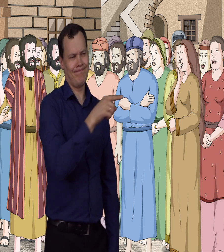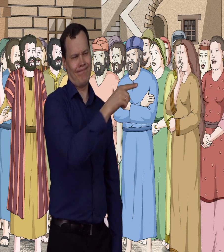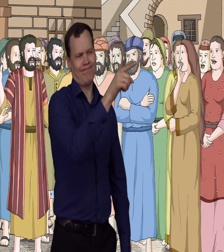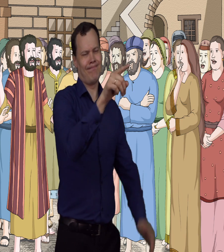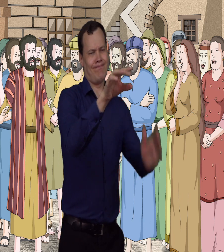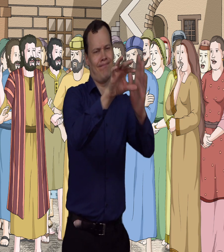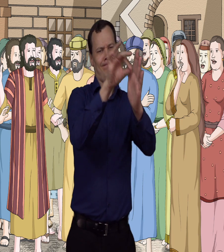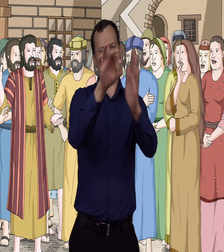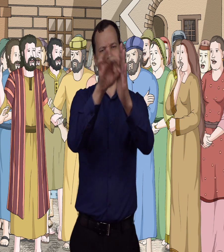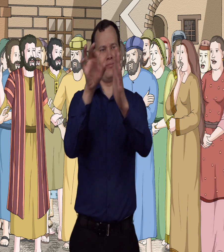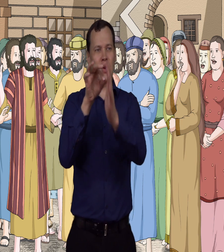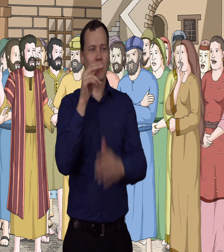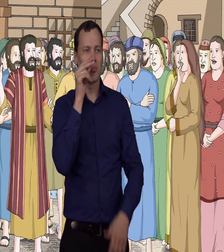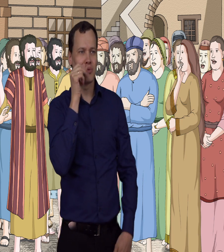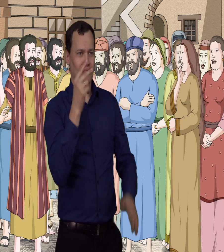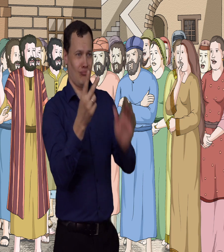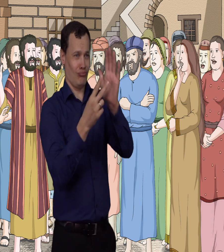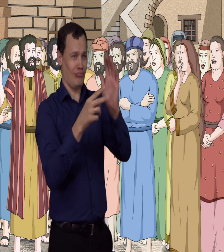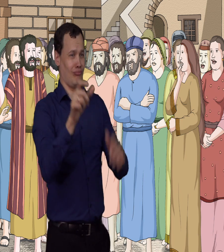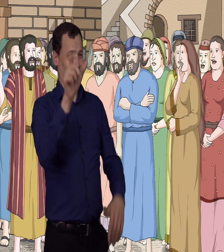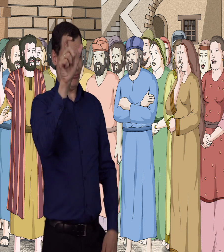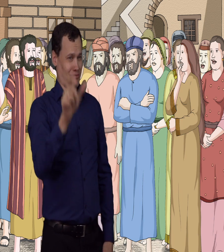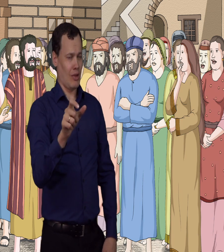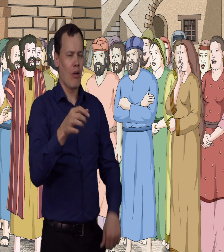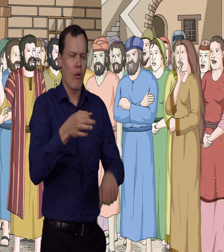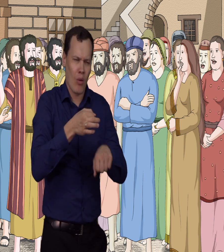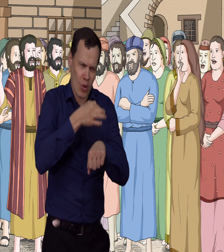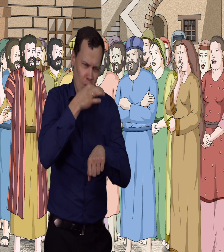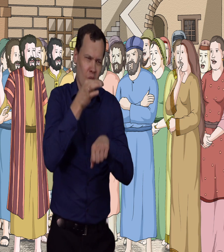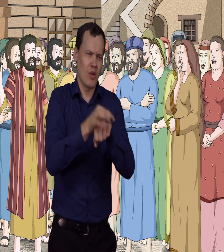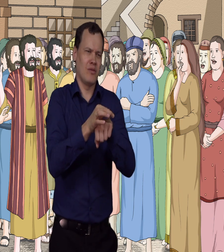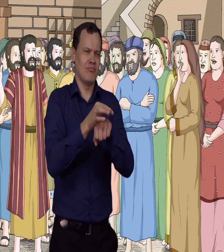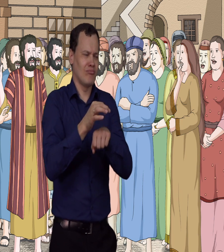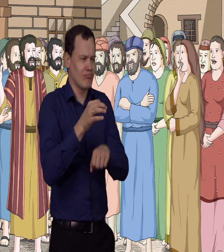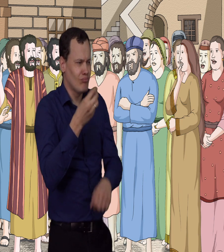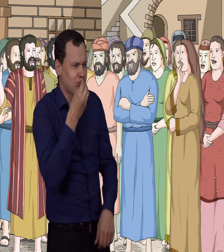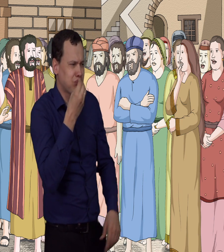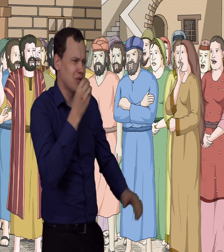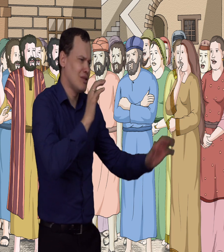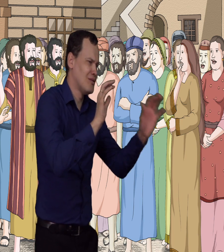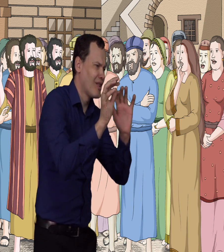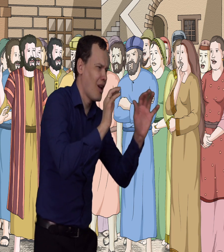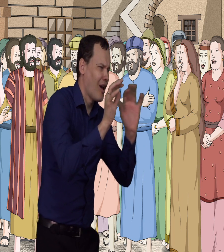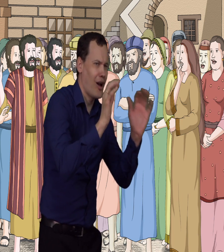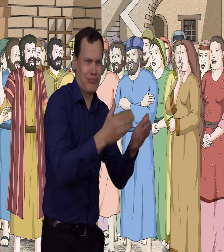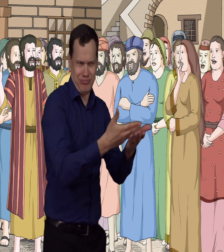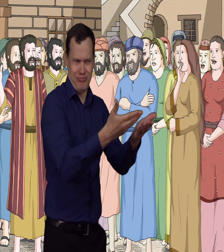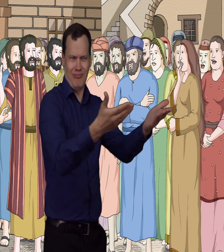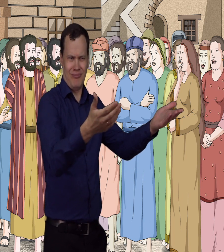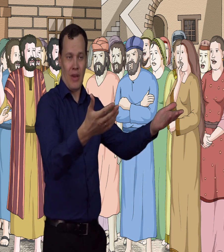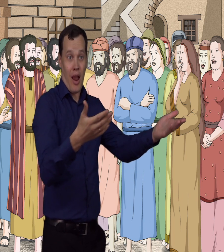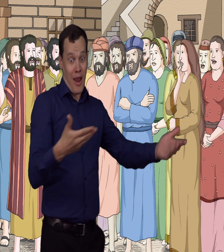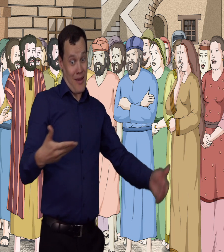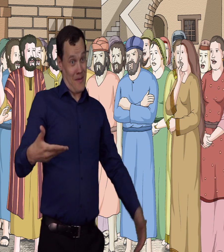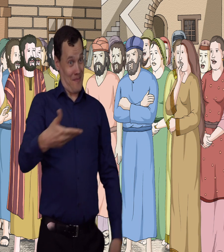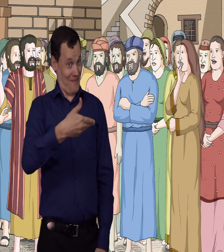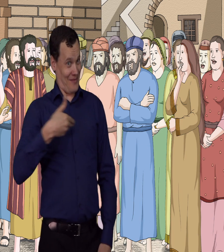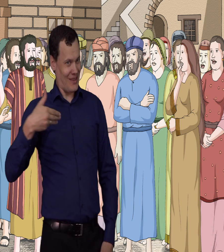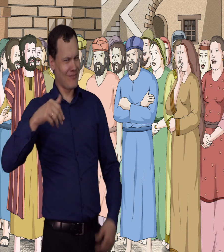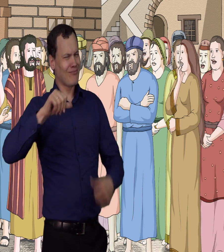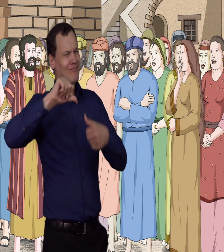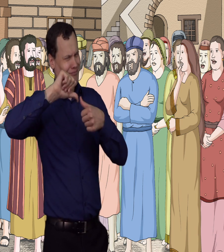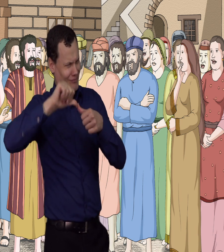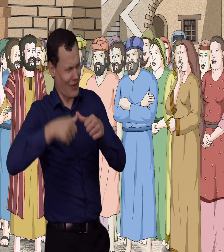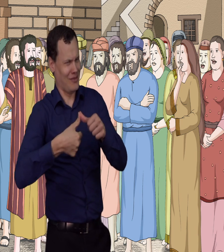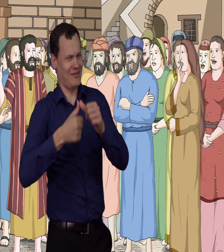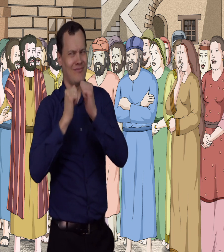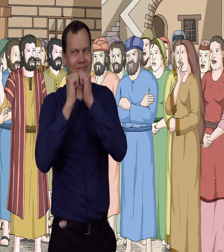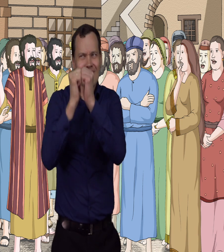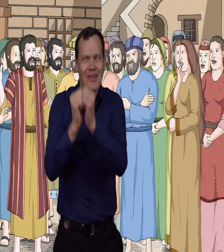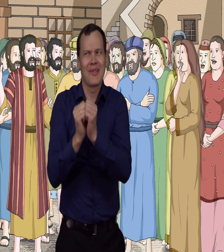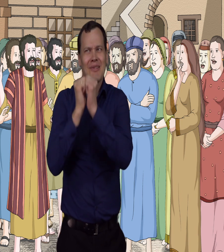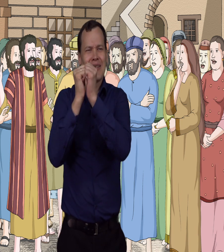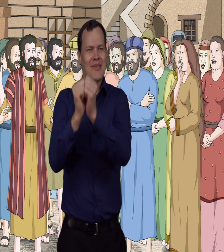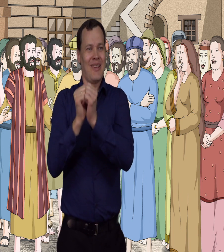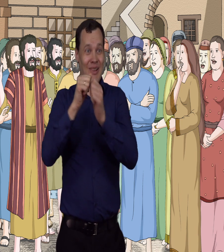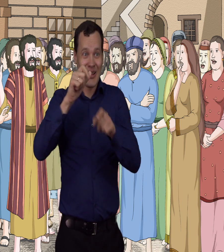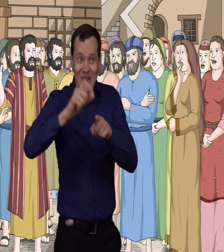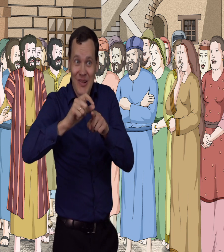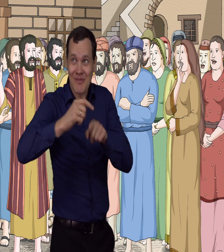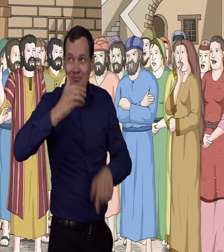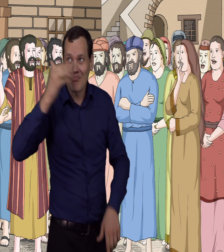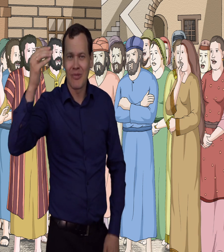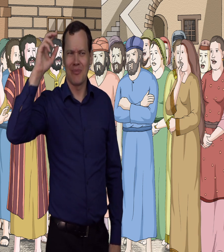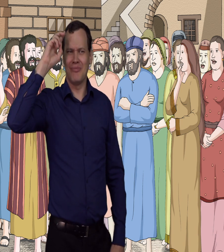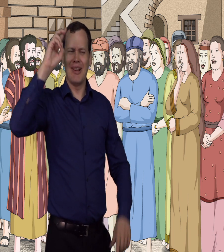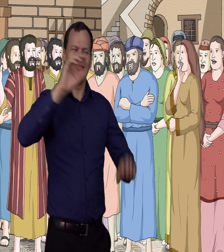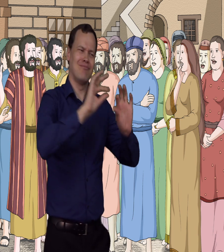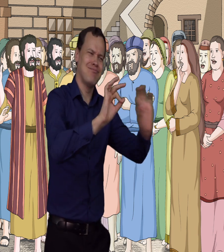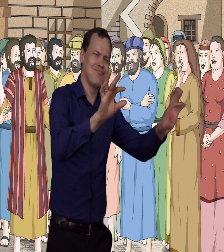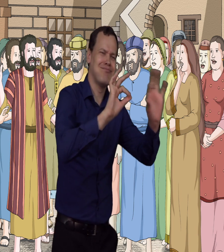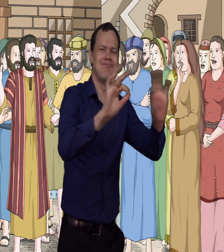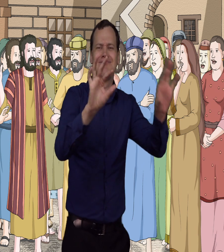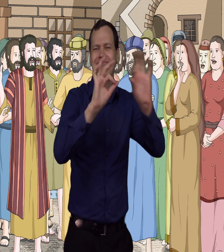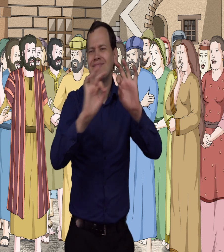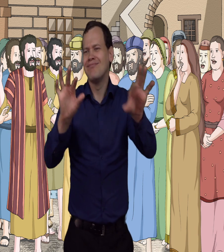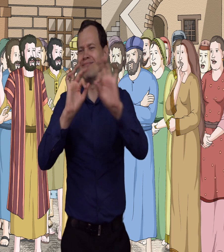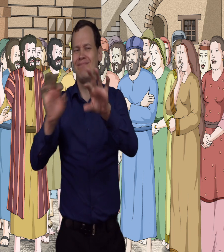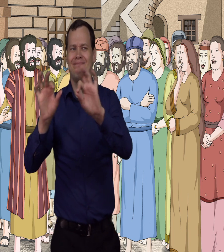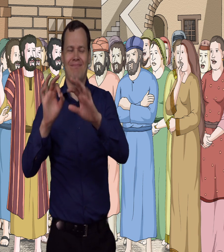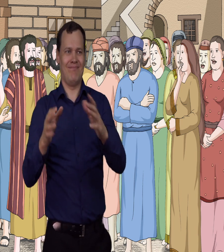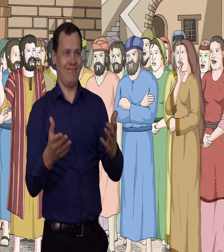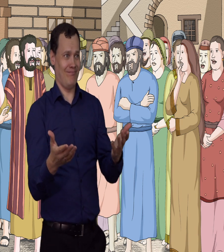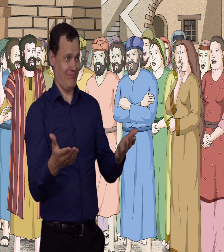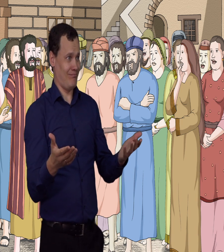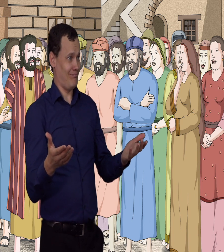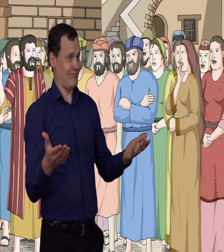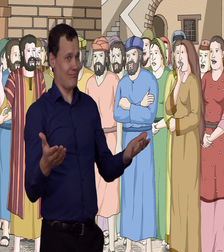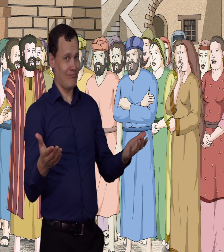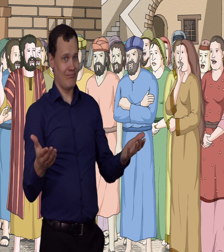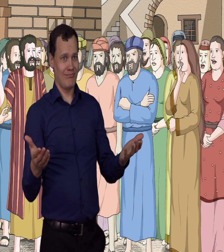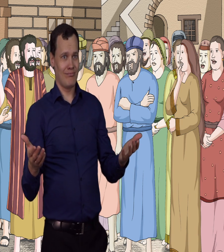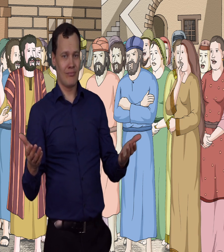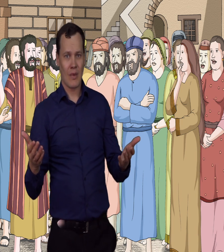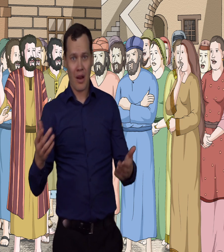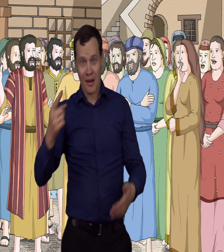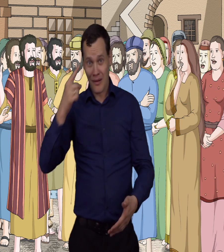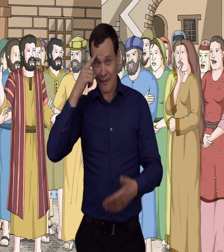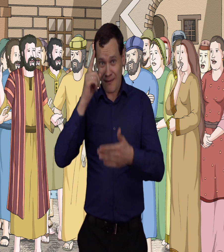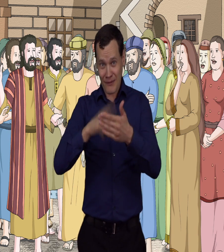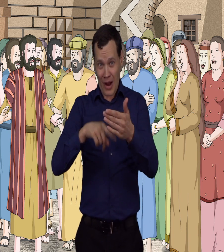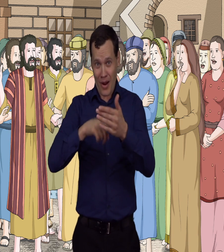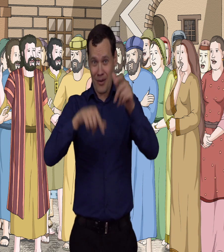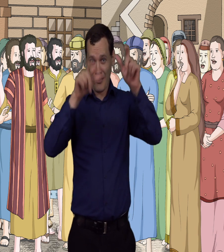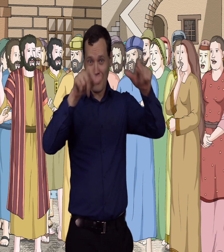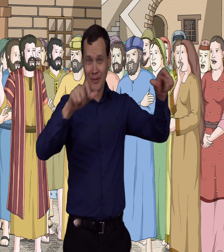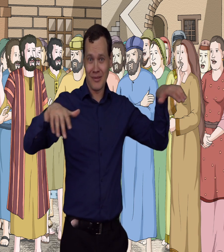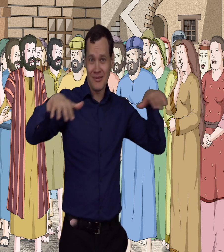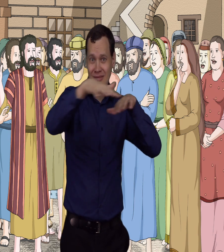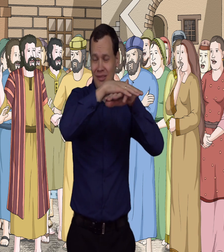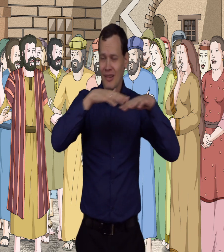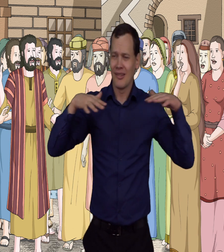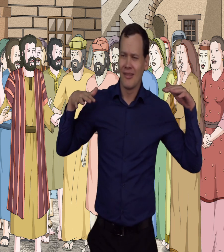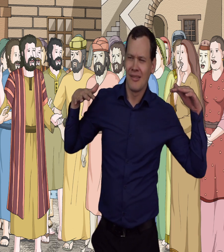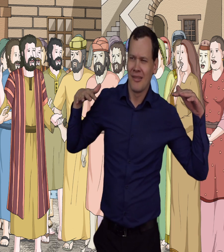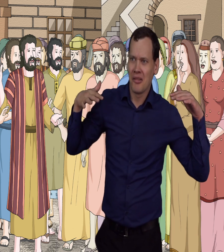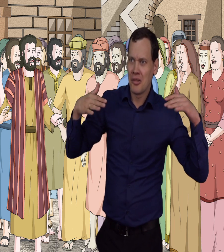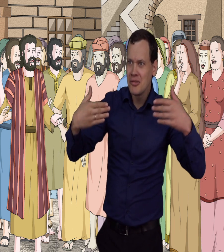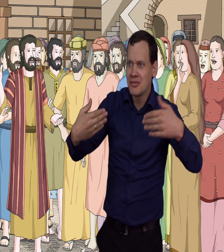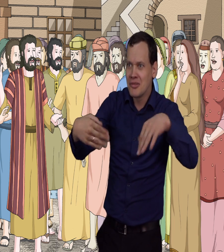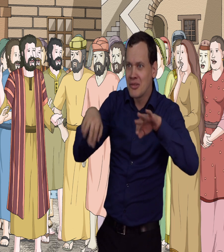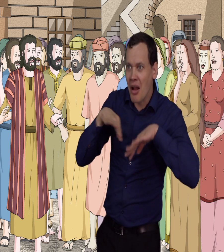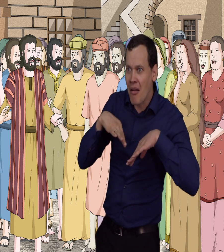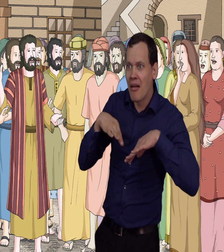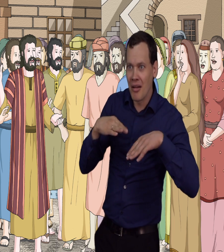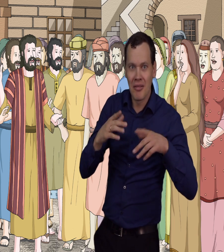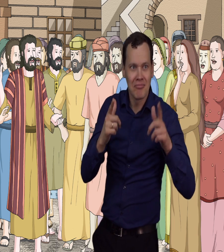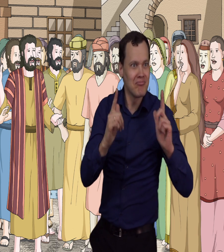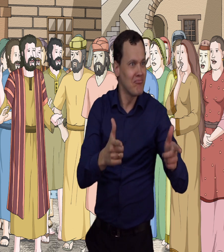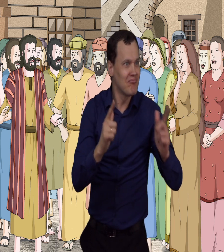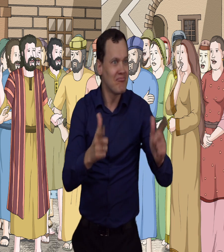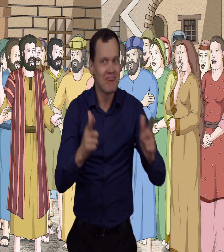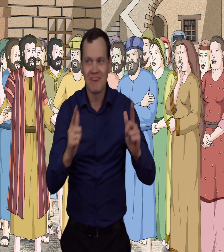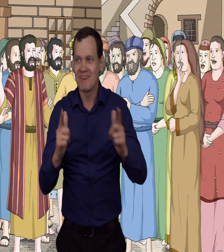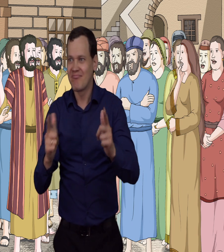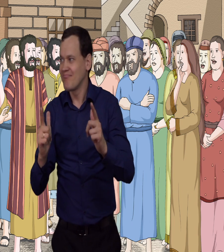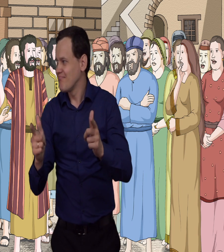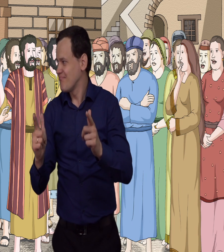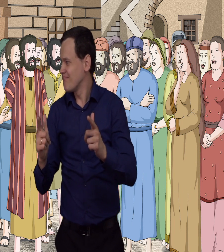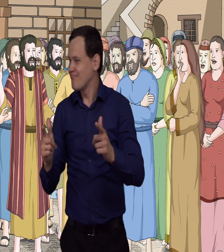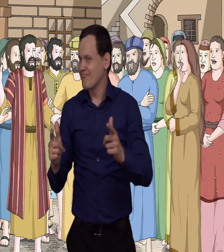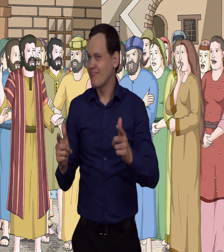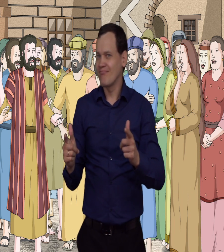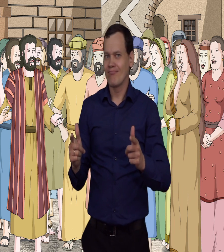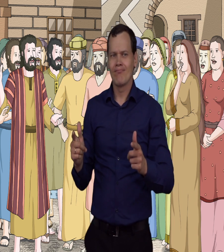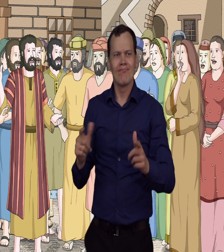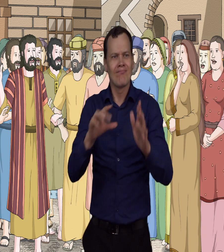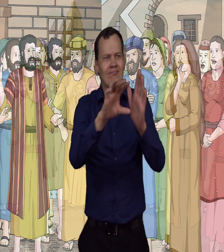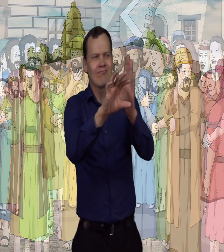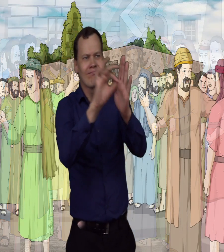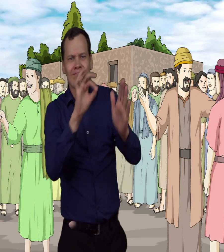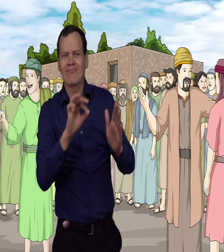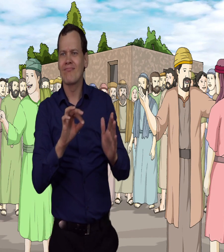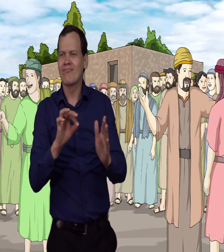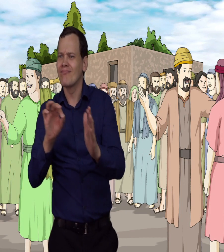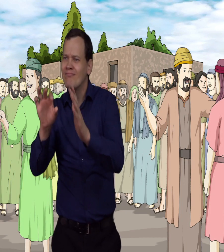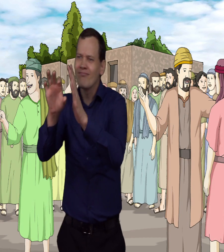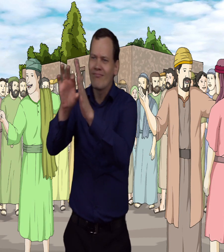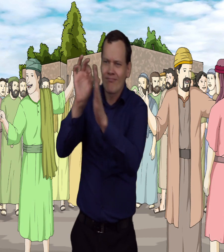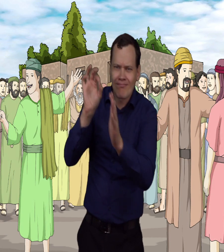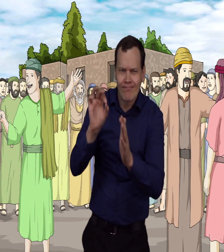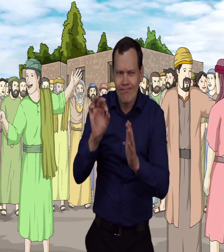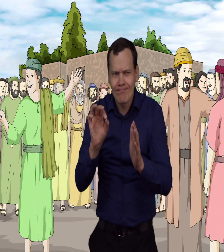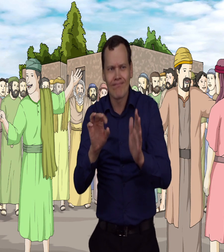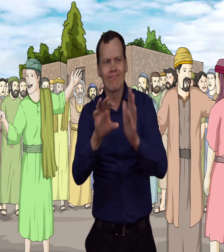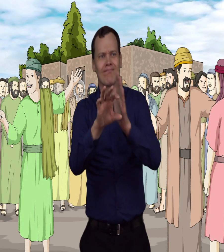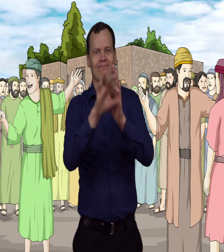We will appoint this responsibility to them and will devote ourselves to prayer and to the ministry of the word.”